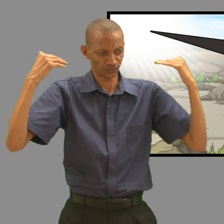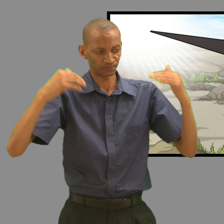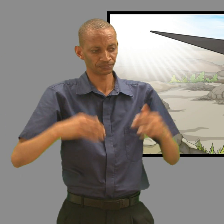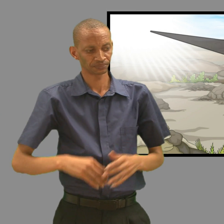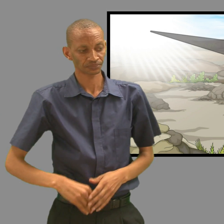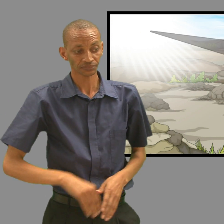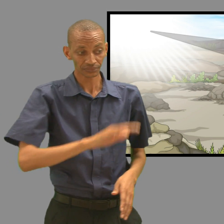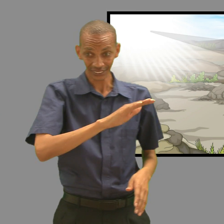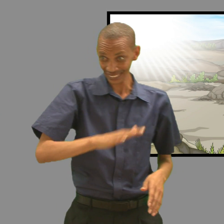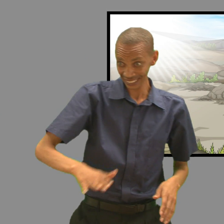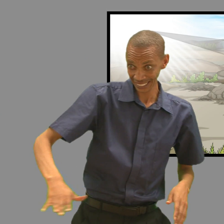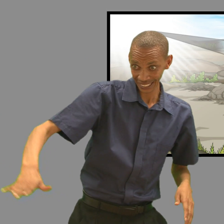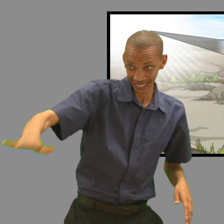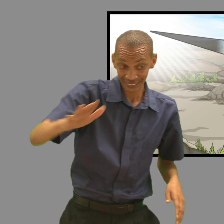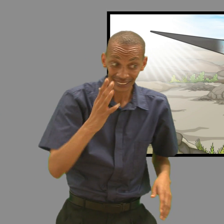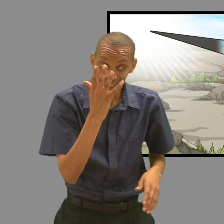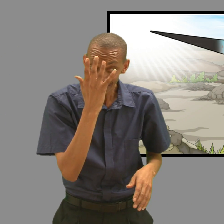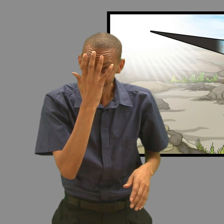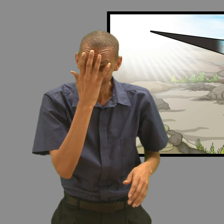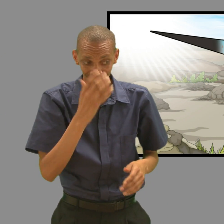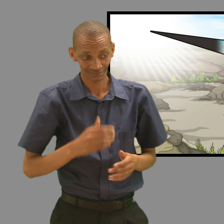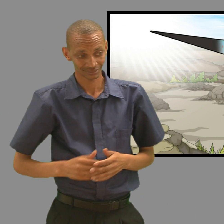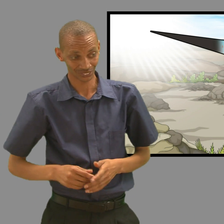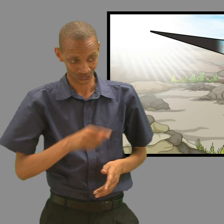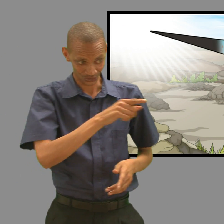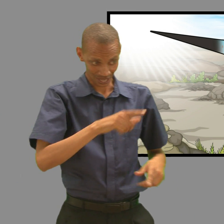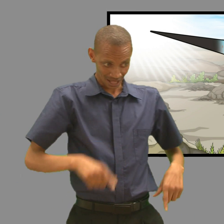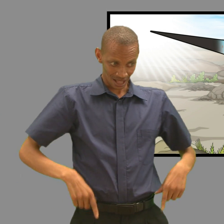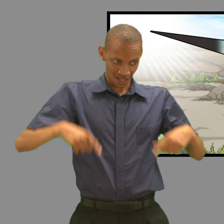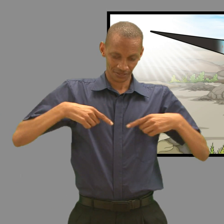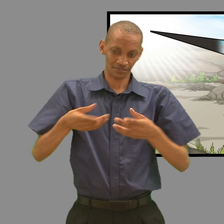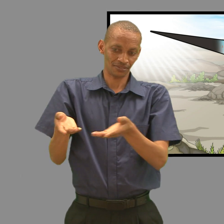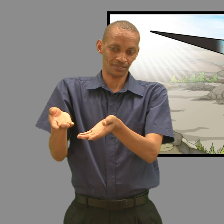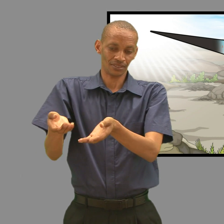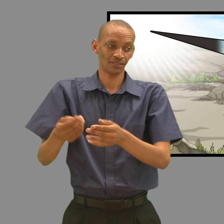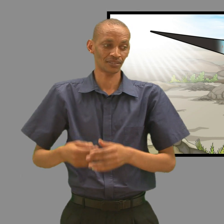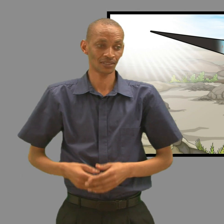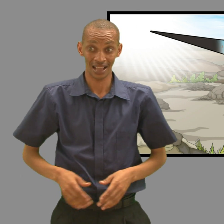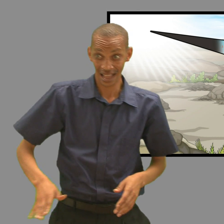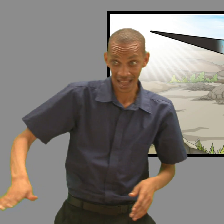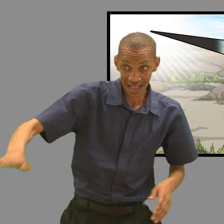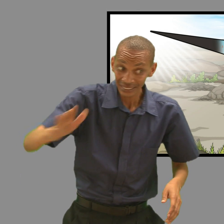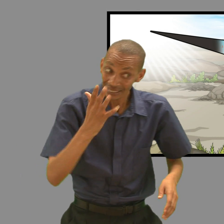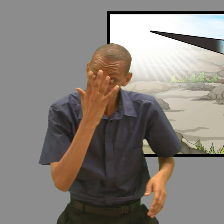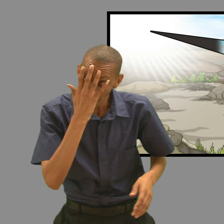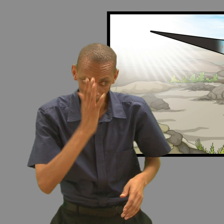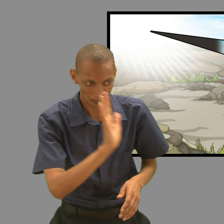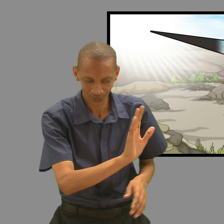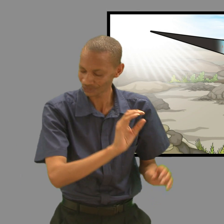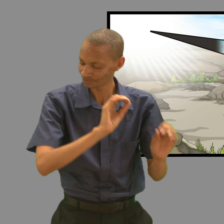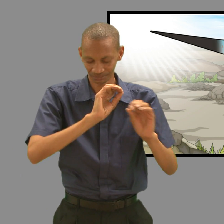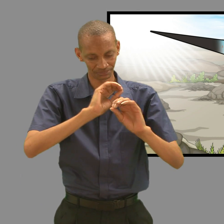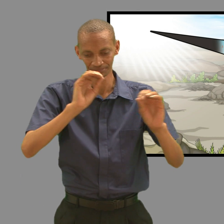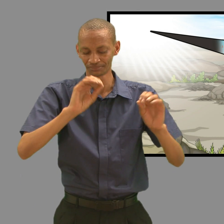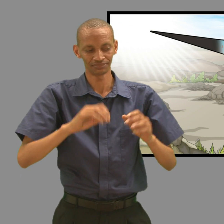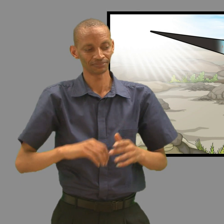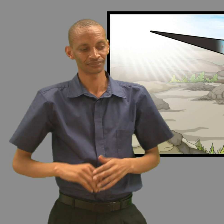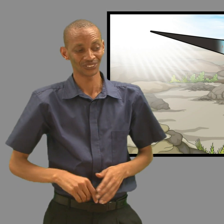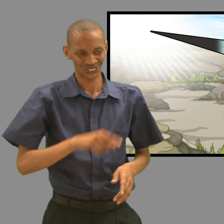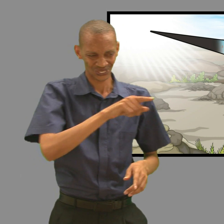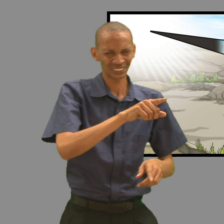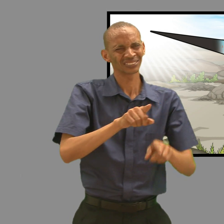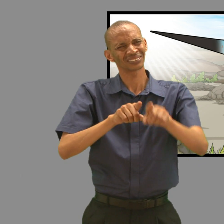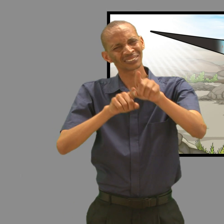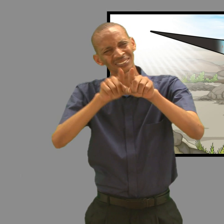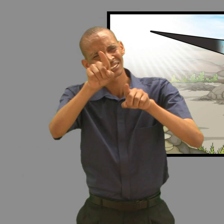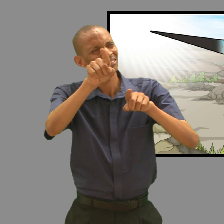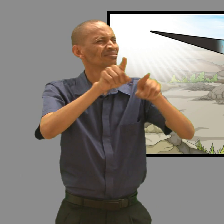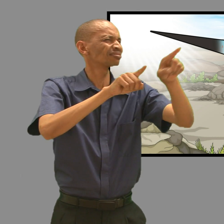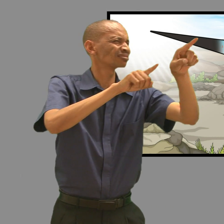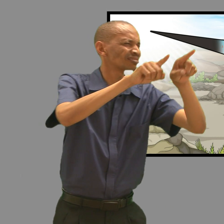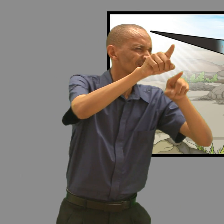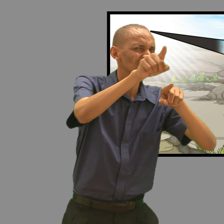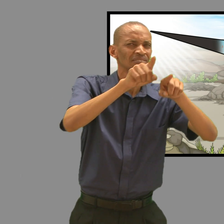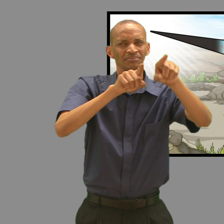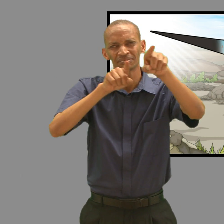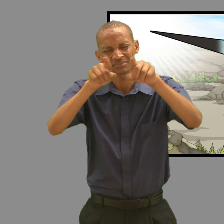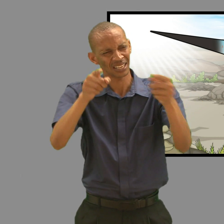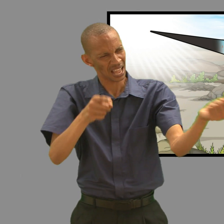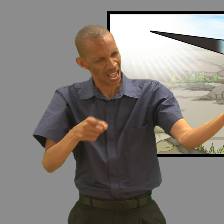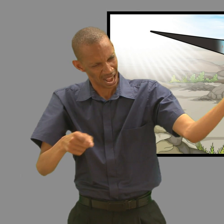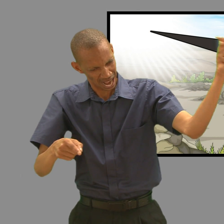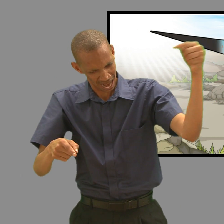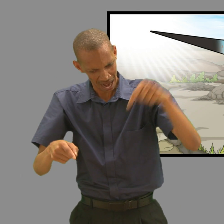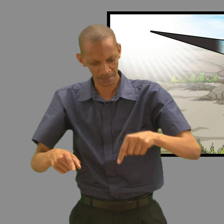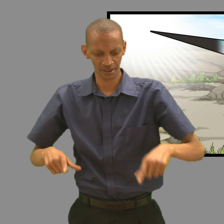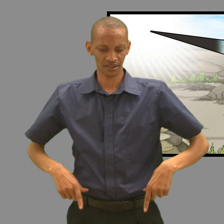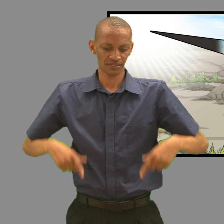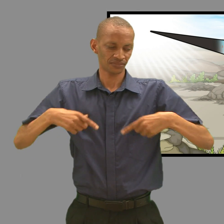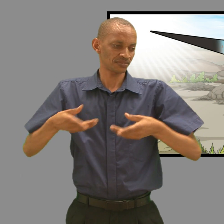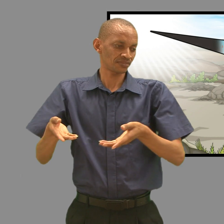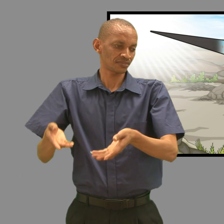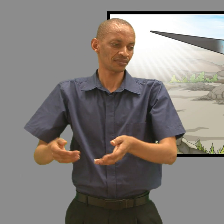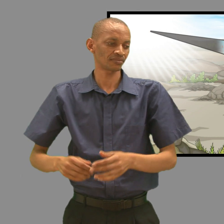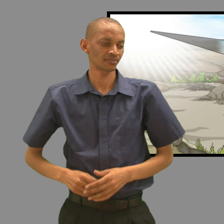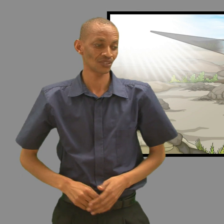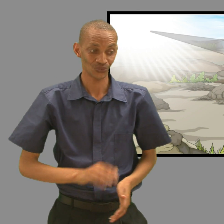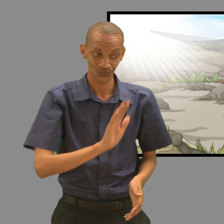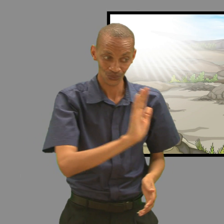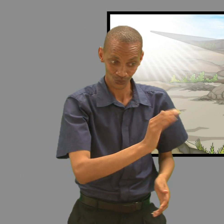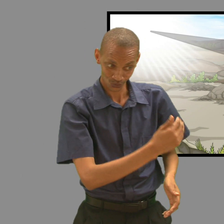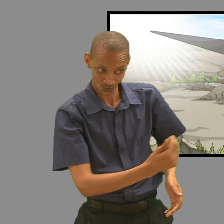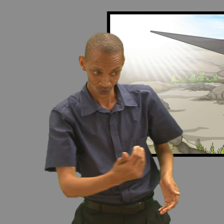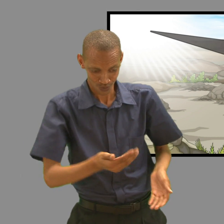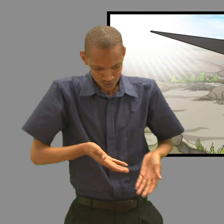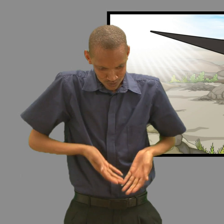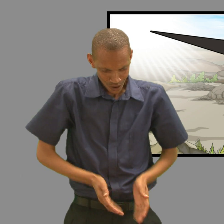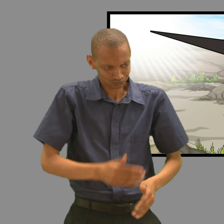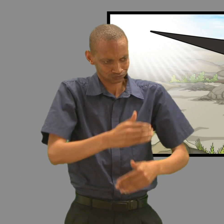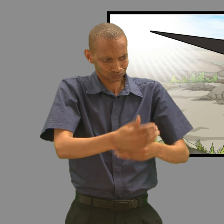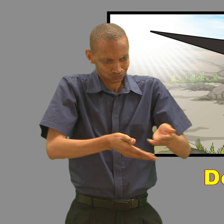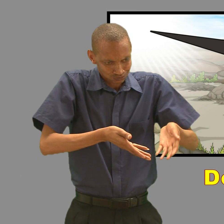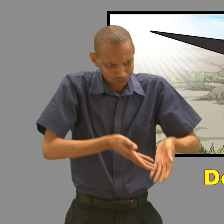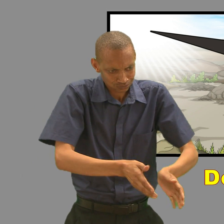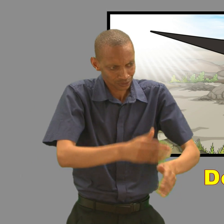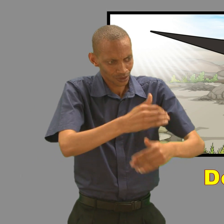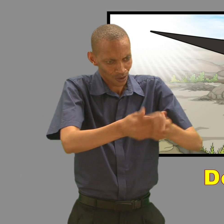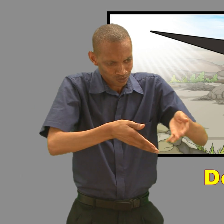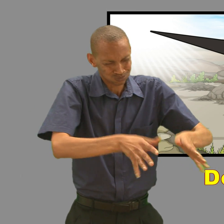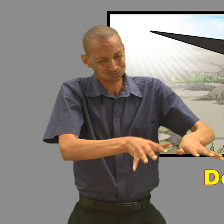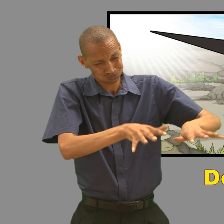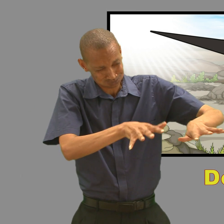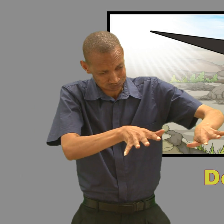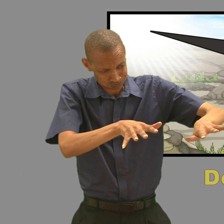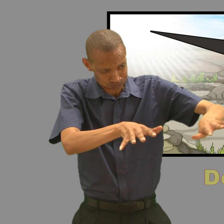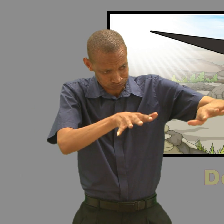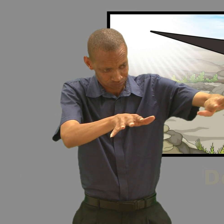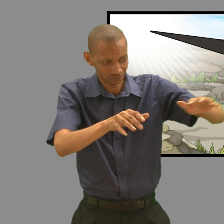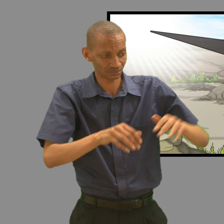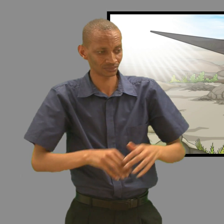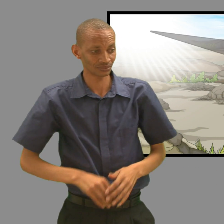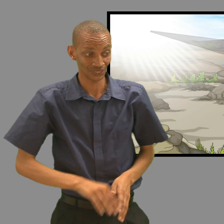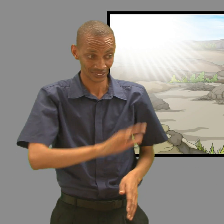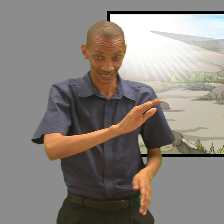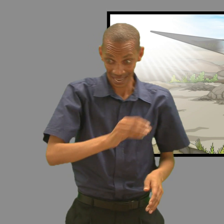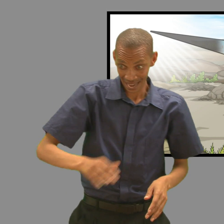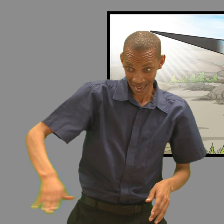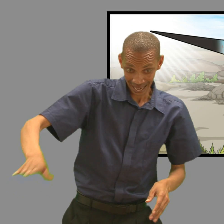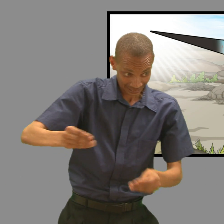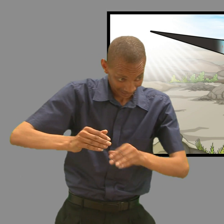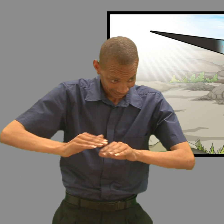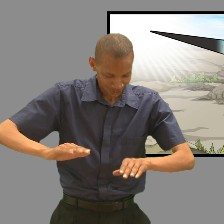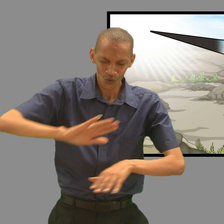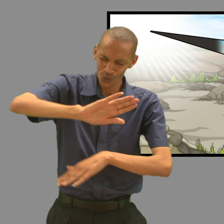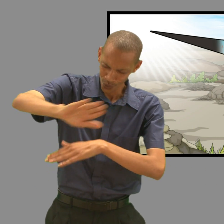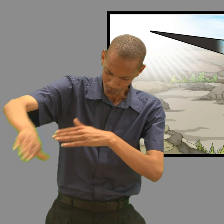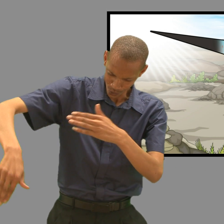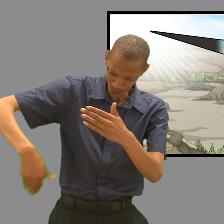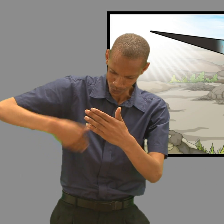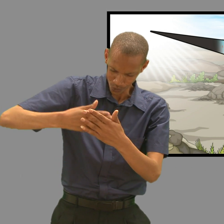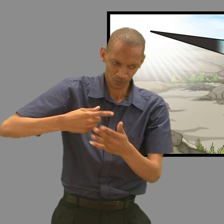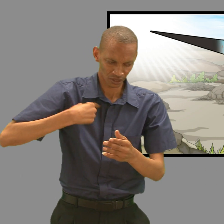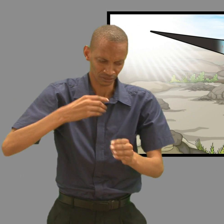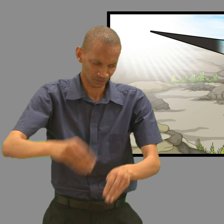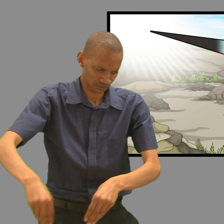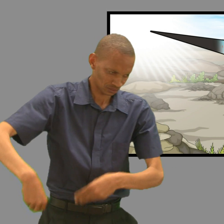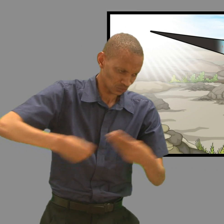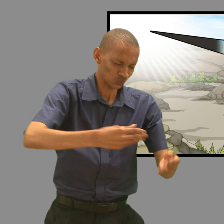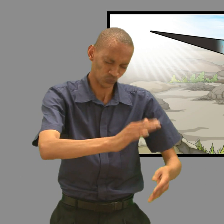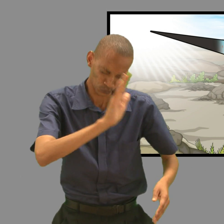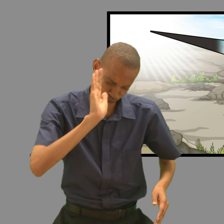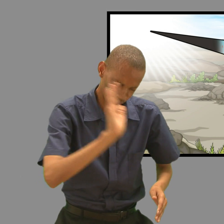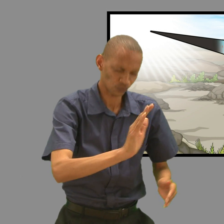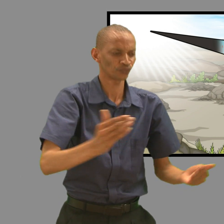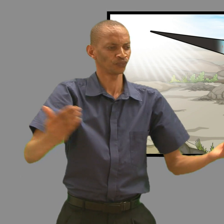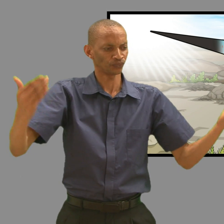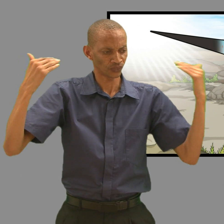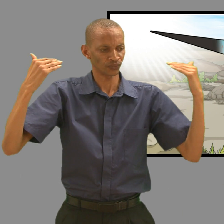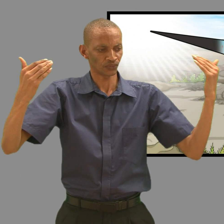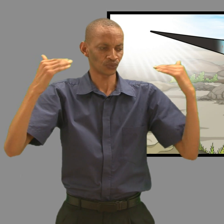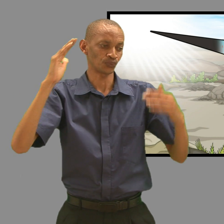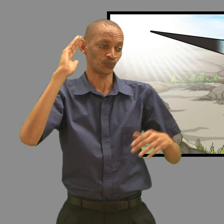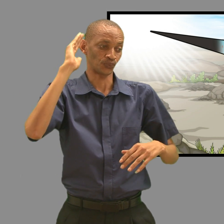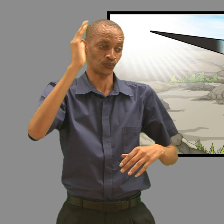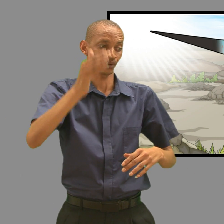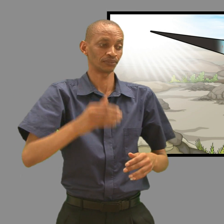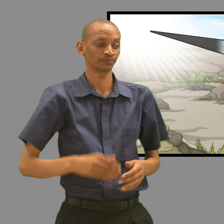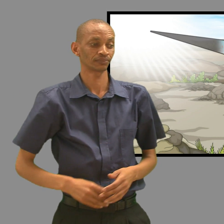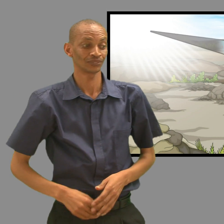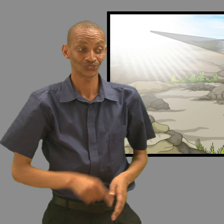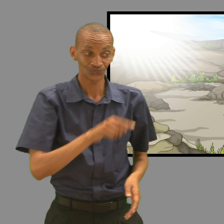And to you and your descendants I will give the land where you are residing—all the land of Canaan—as an eternal possession;